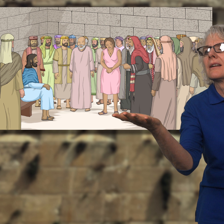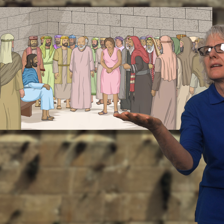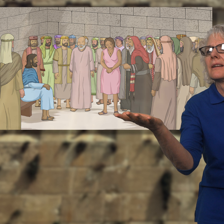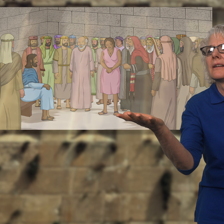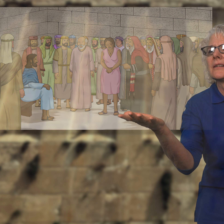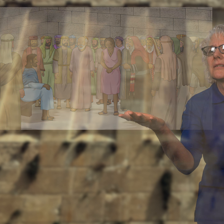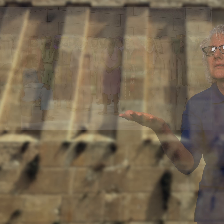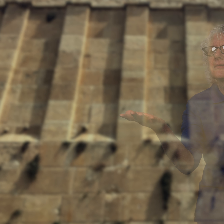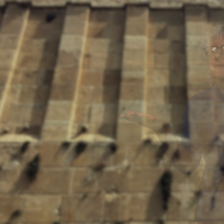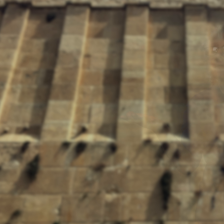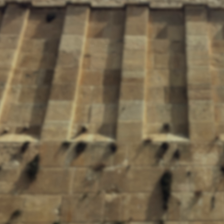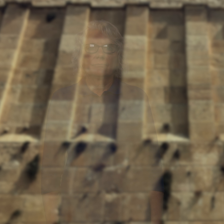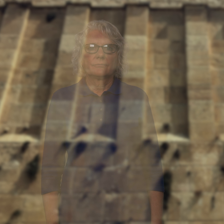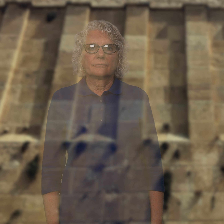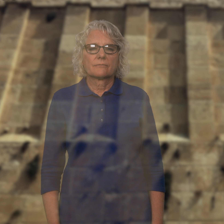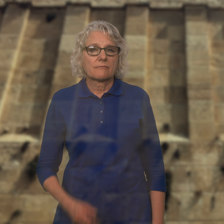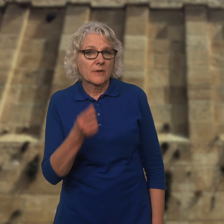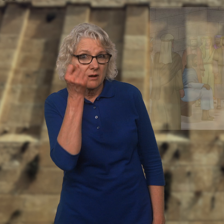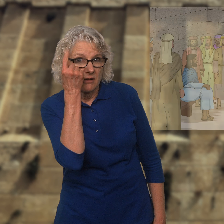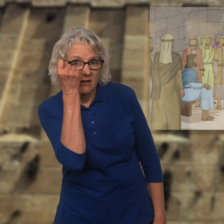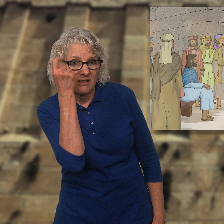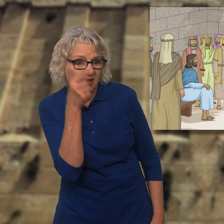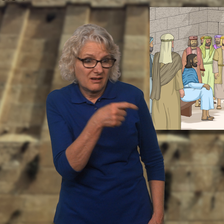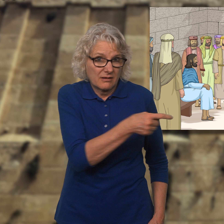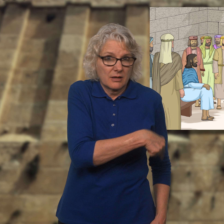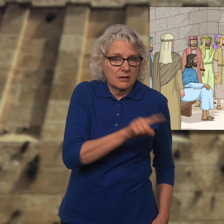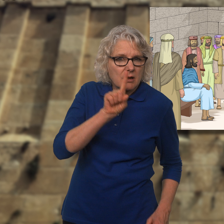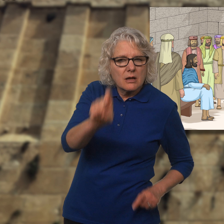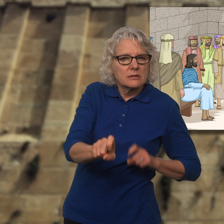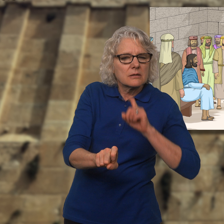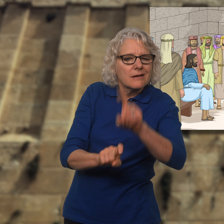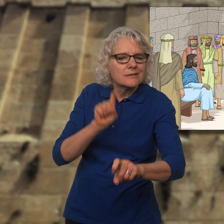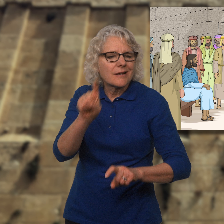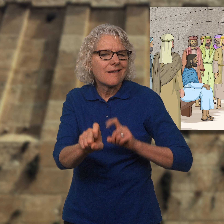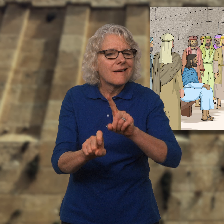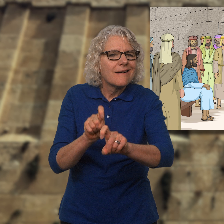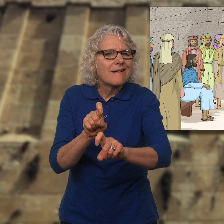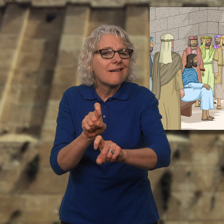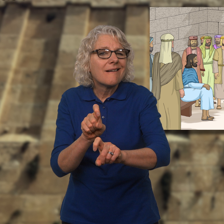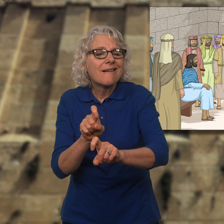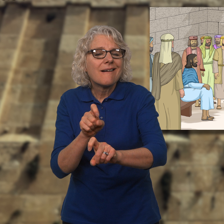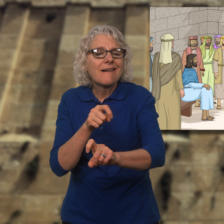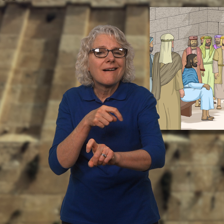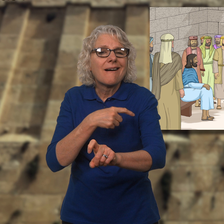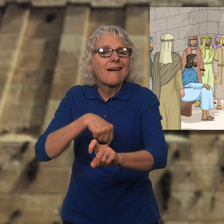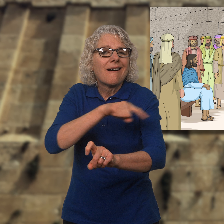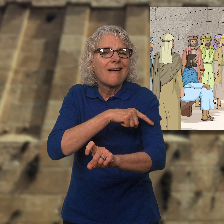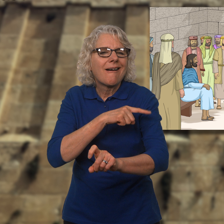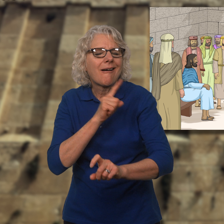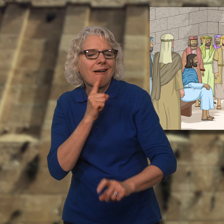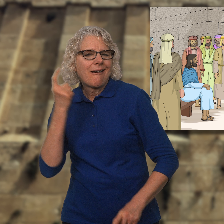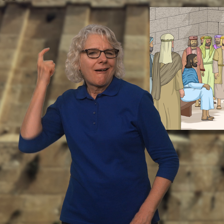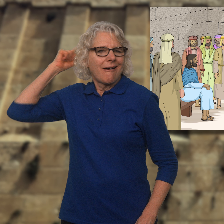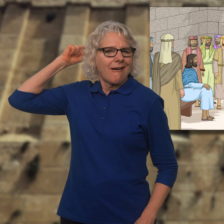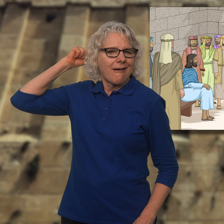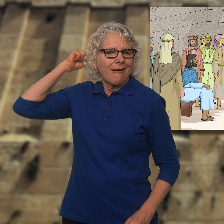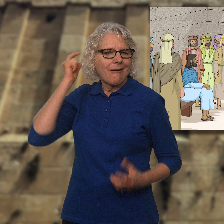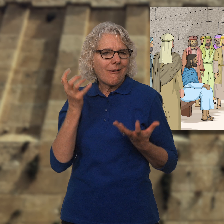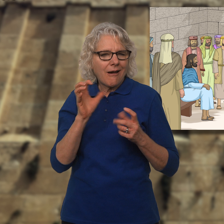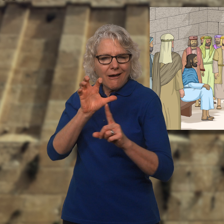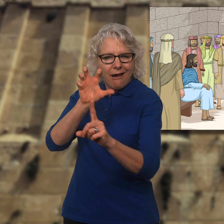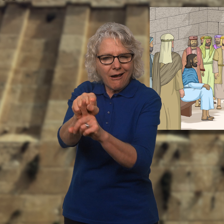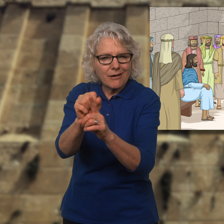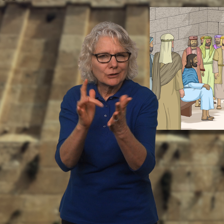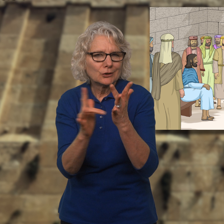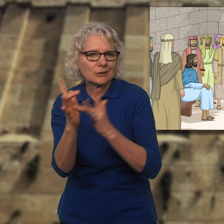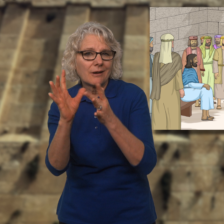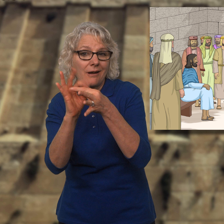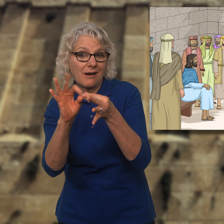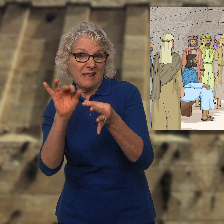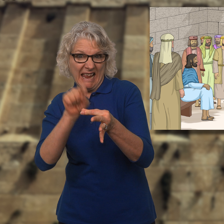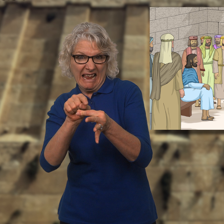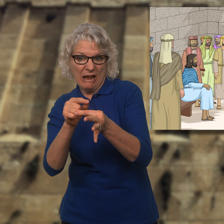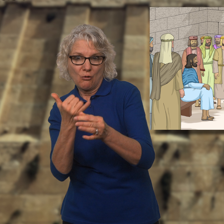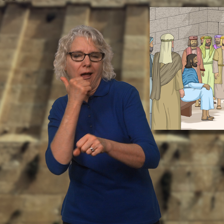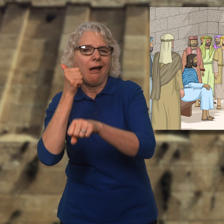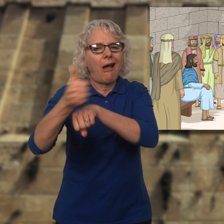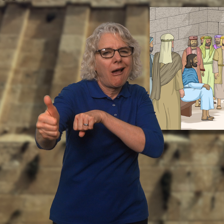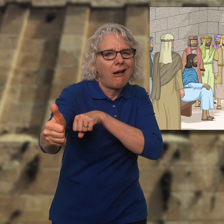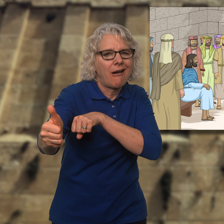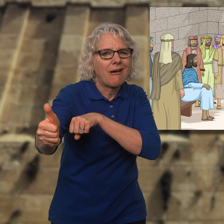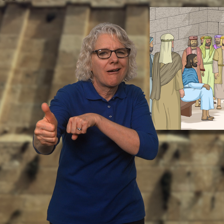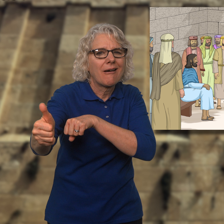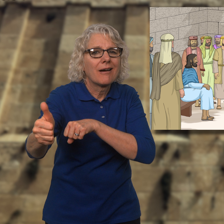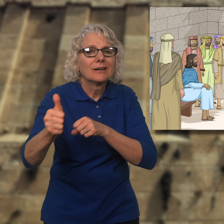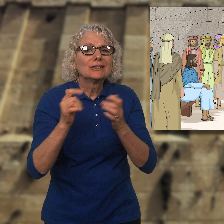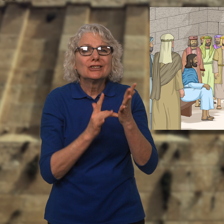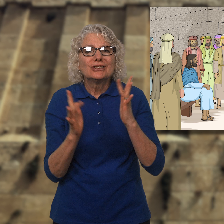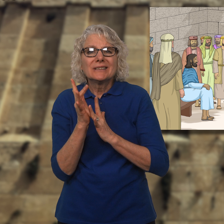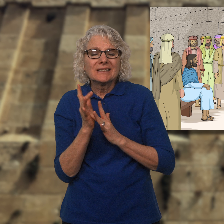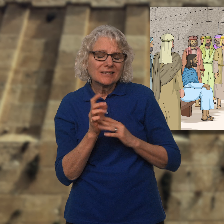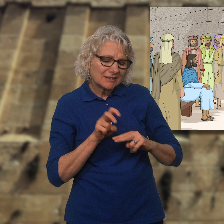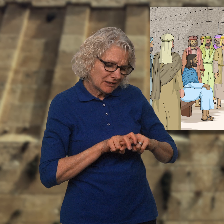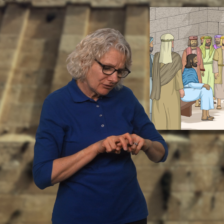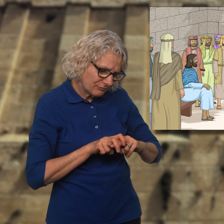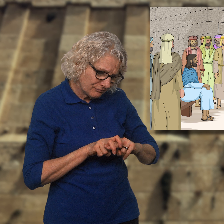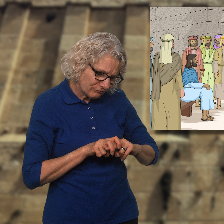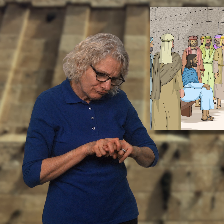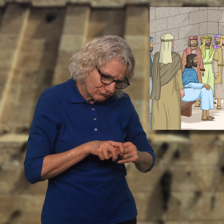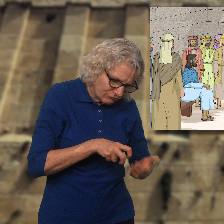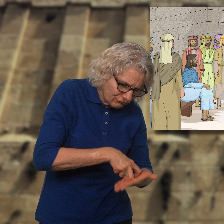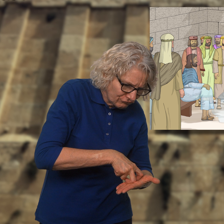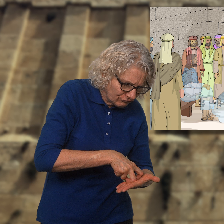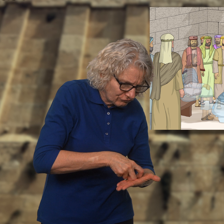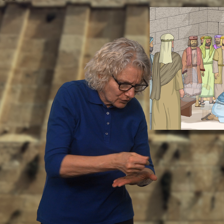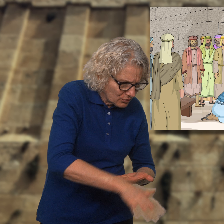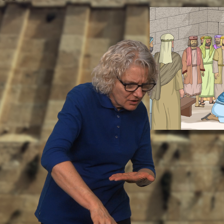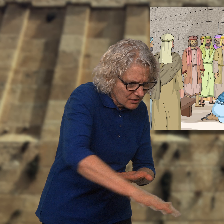They said this to test Him, in order to have a basis for accusing Him.